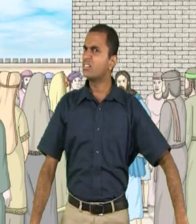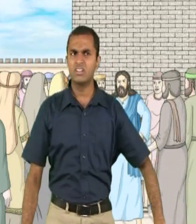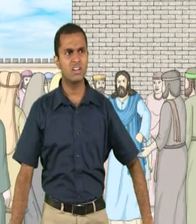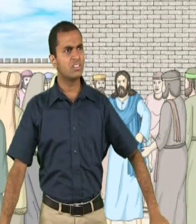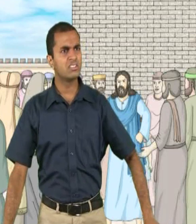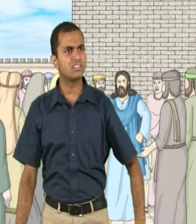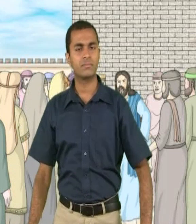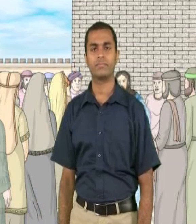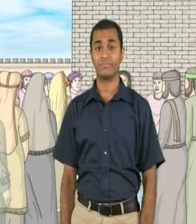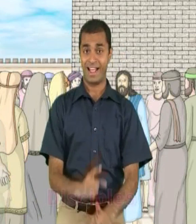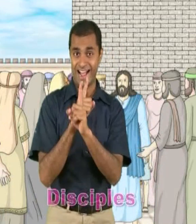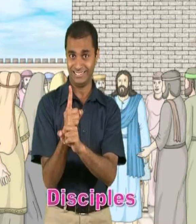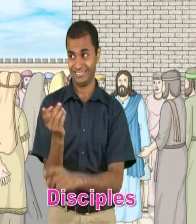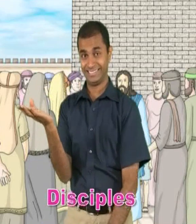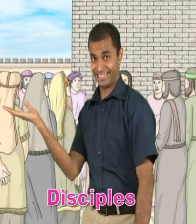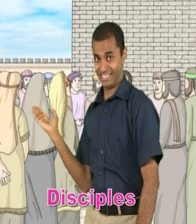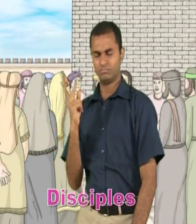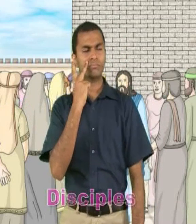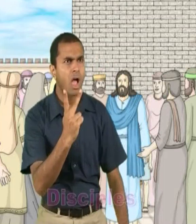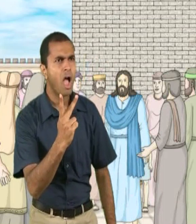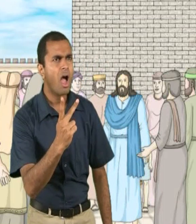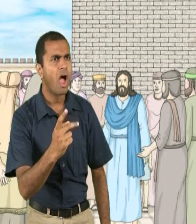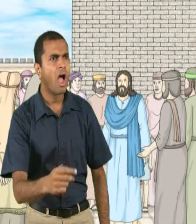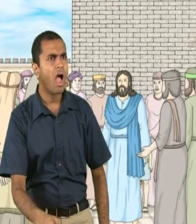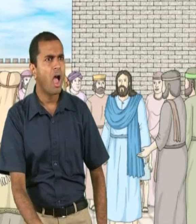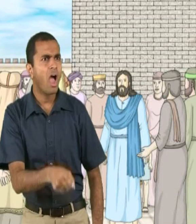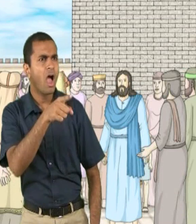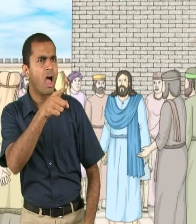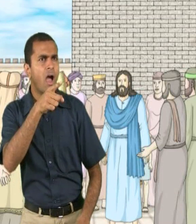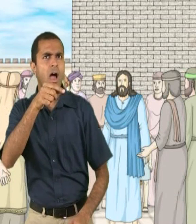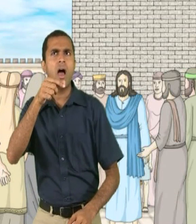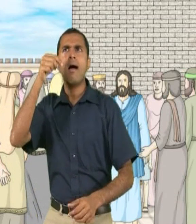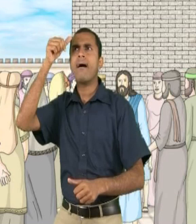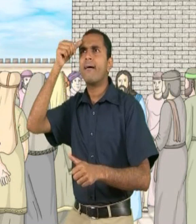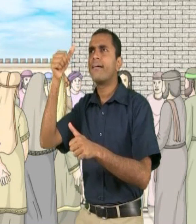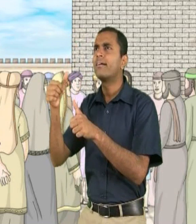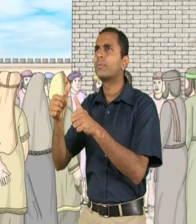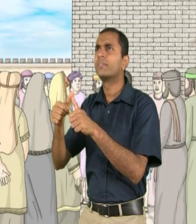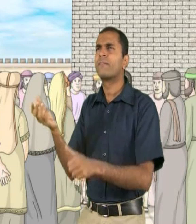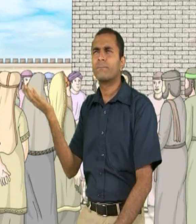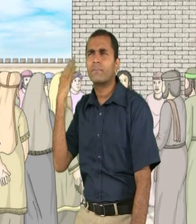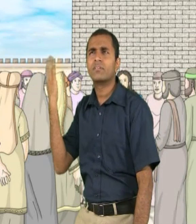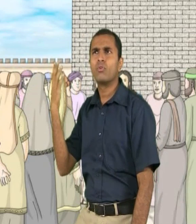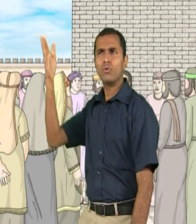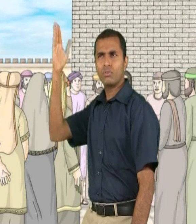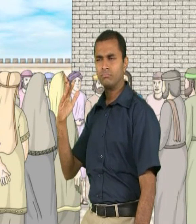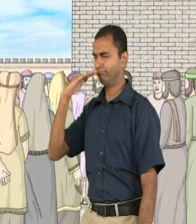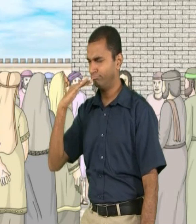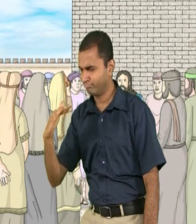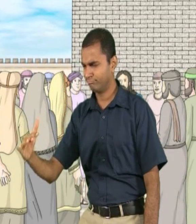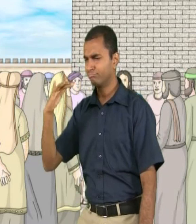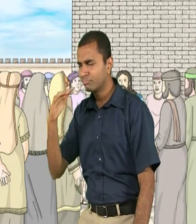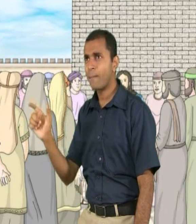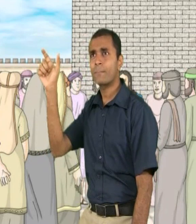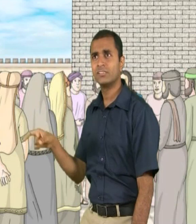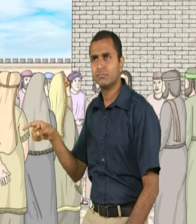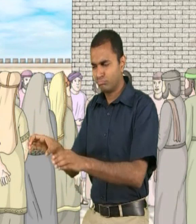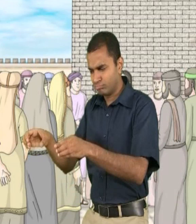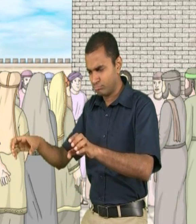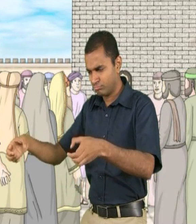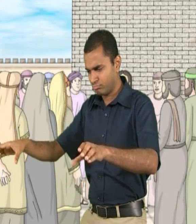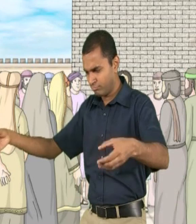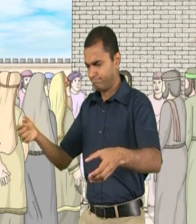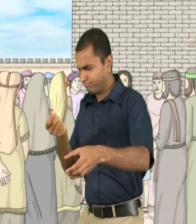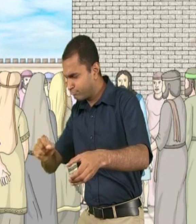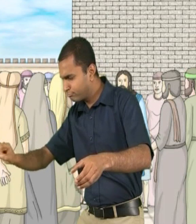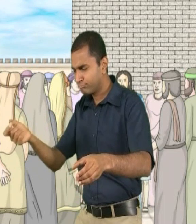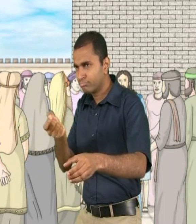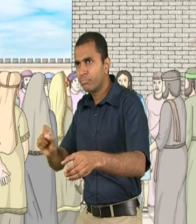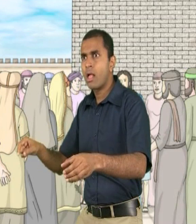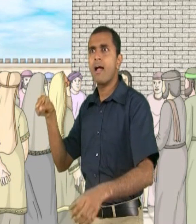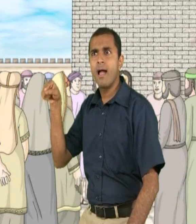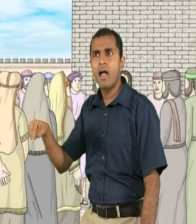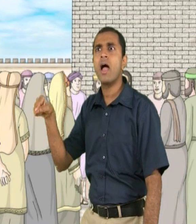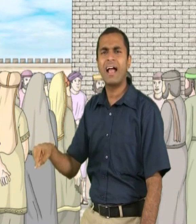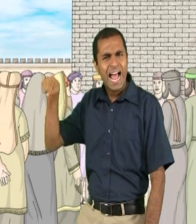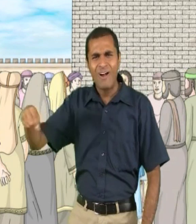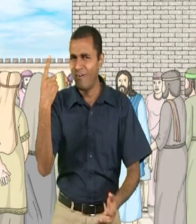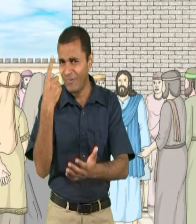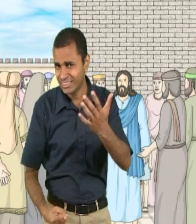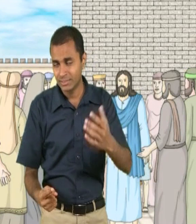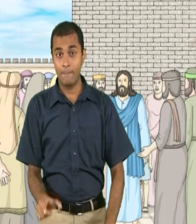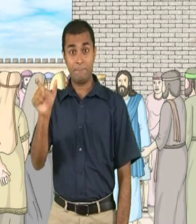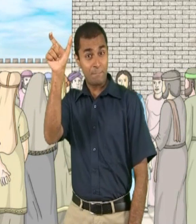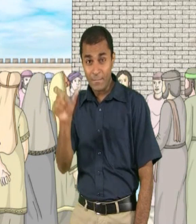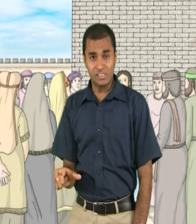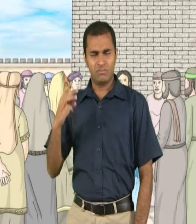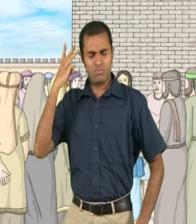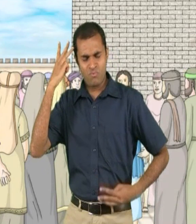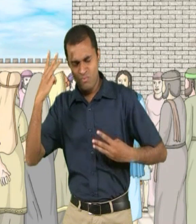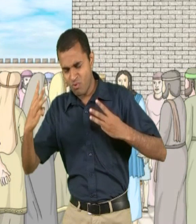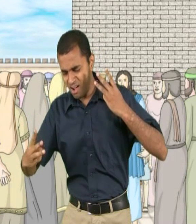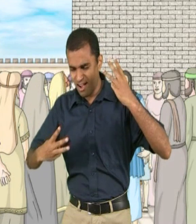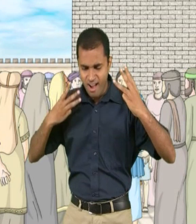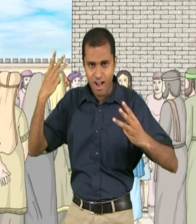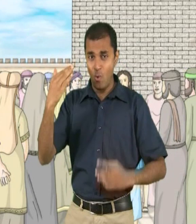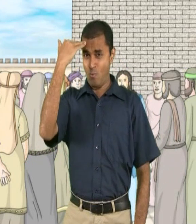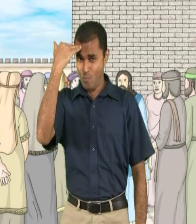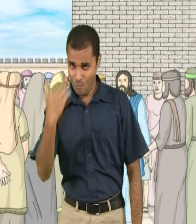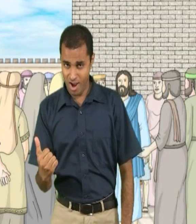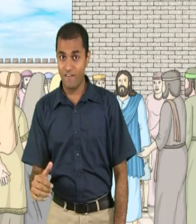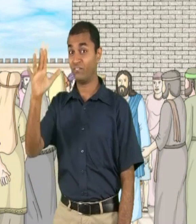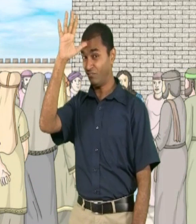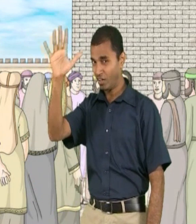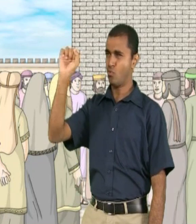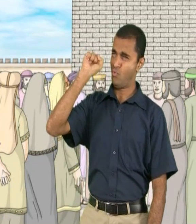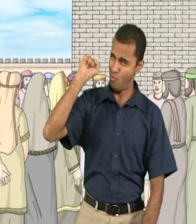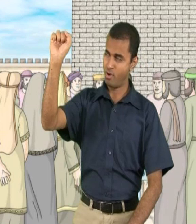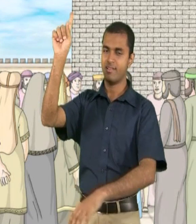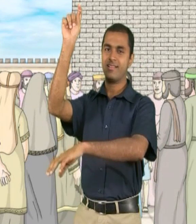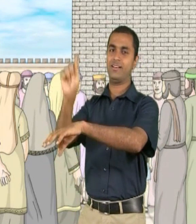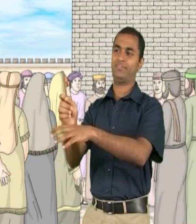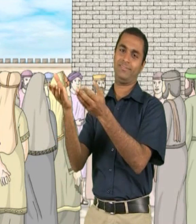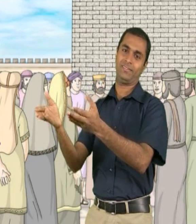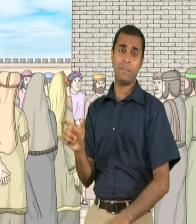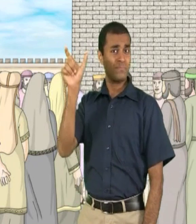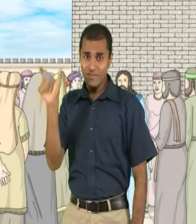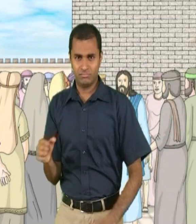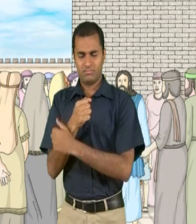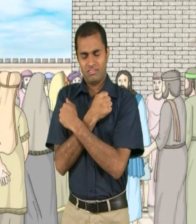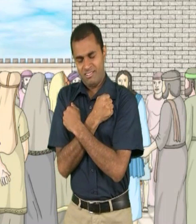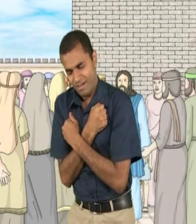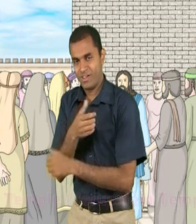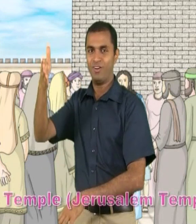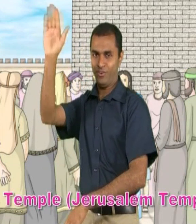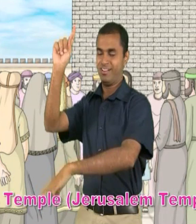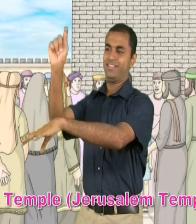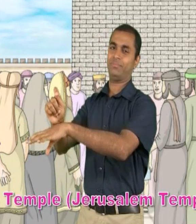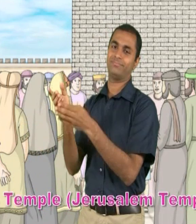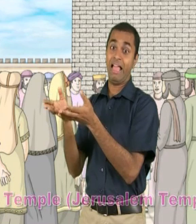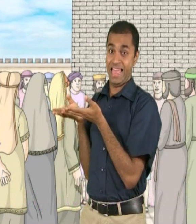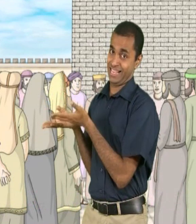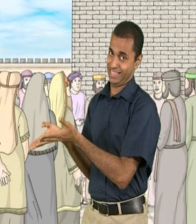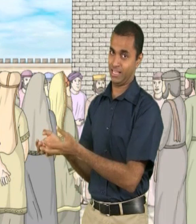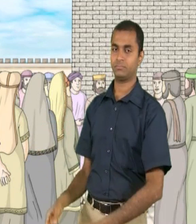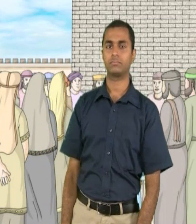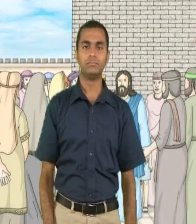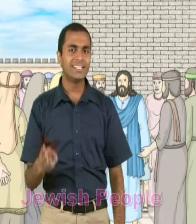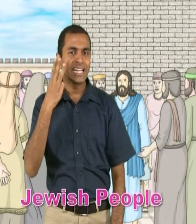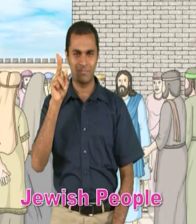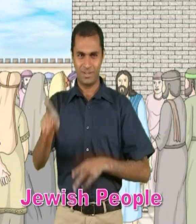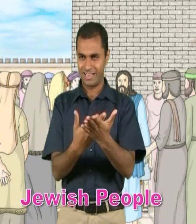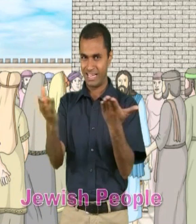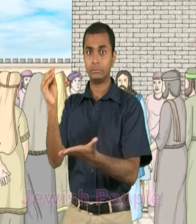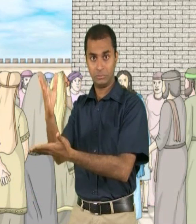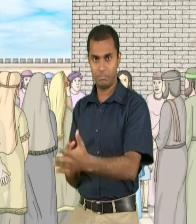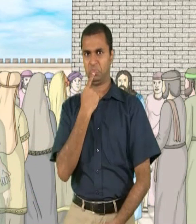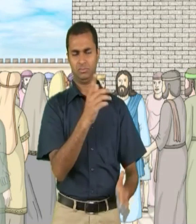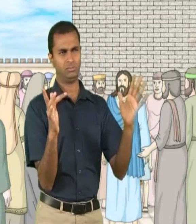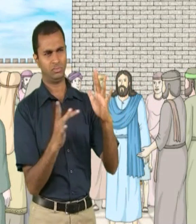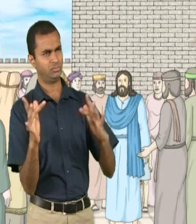His disciples remembered that it is written: “Zeal for Your house will consume Me.”